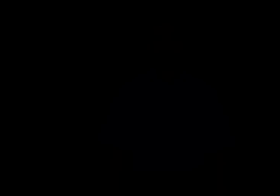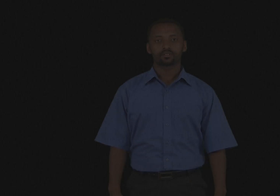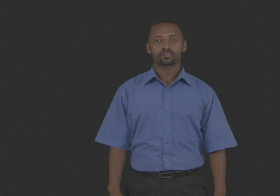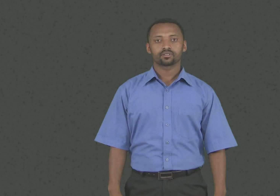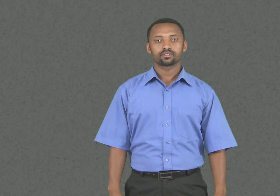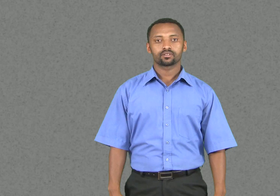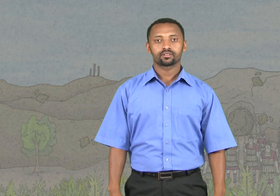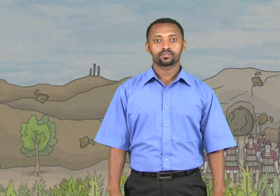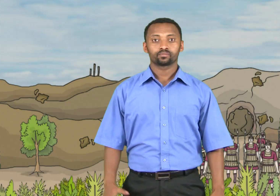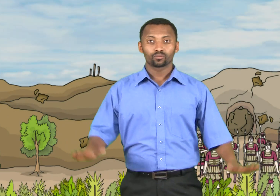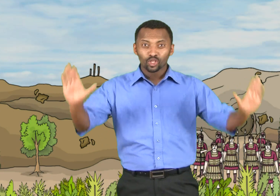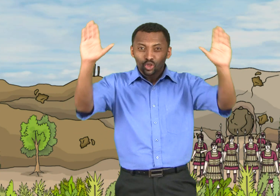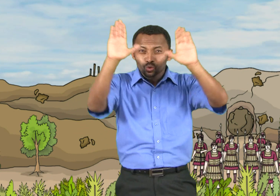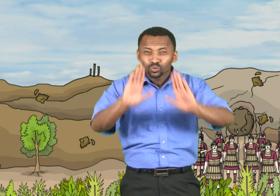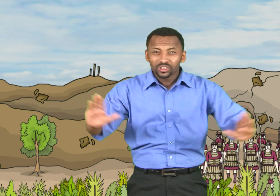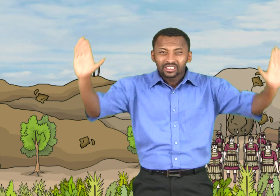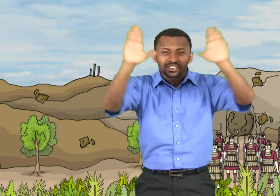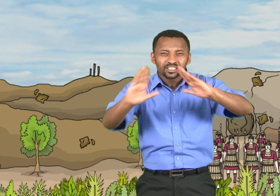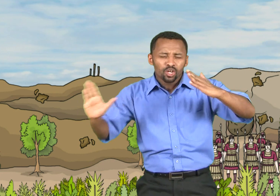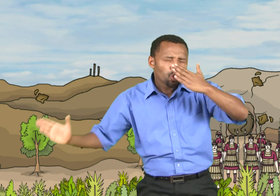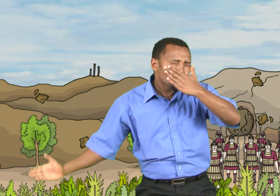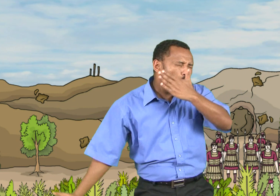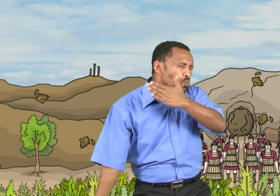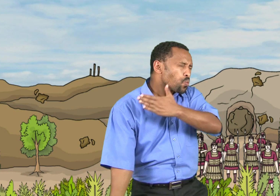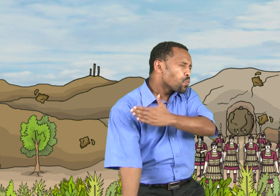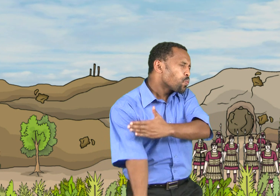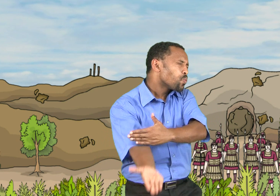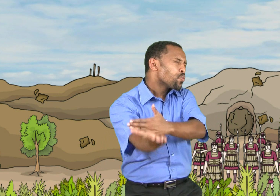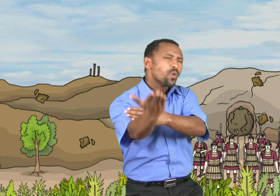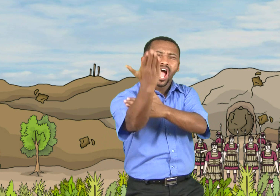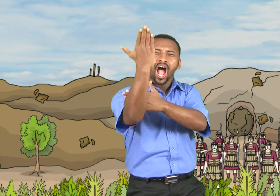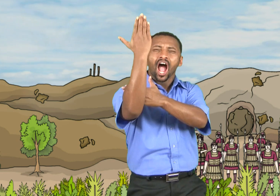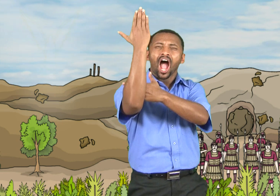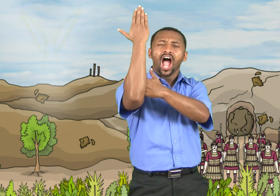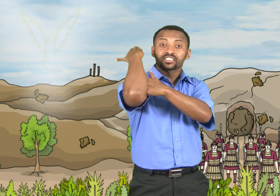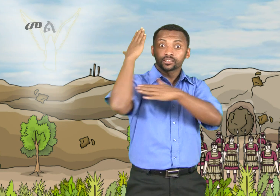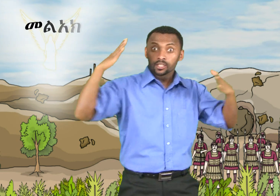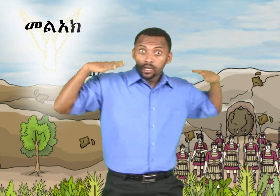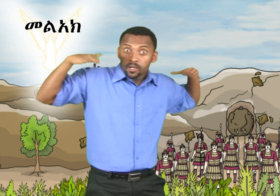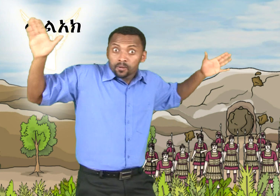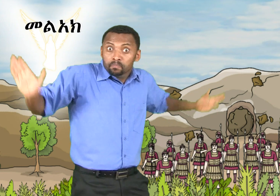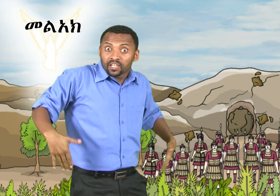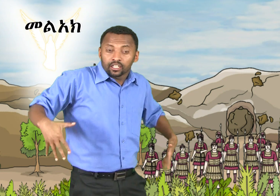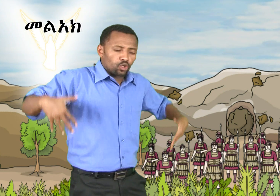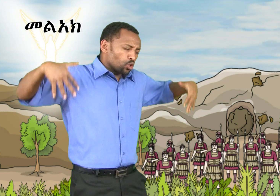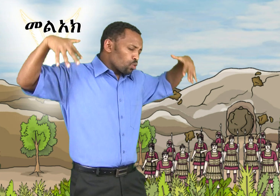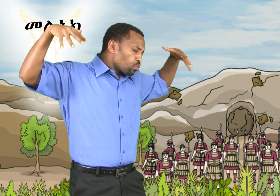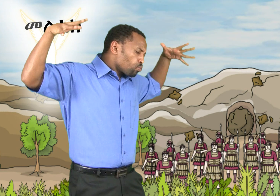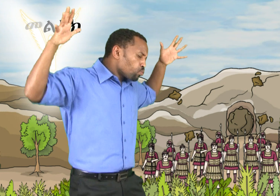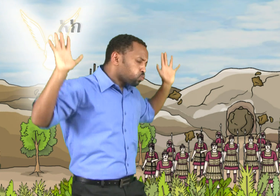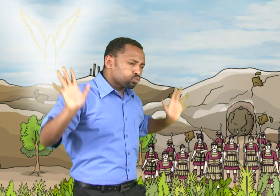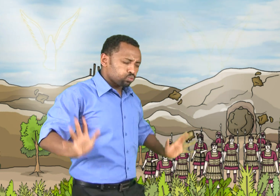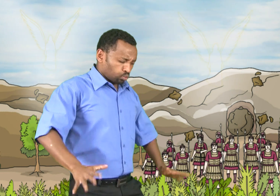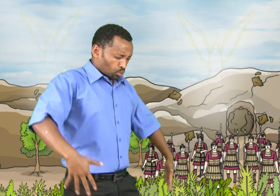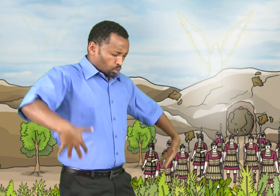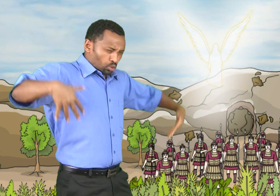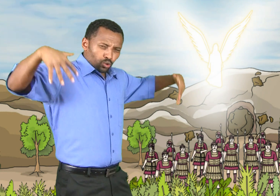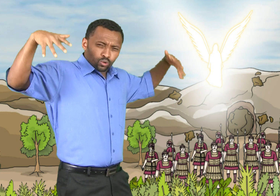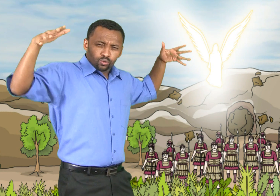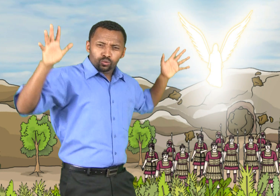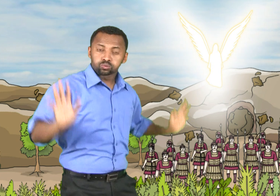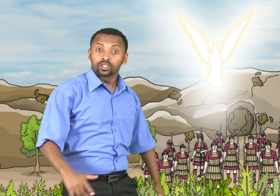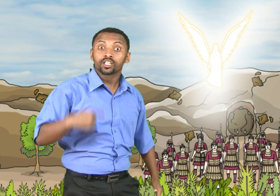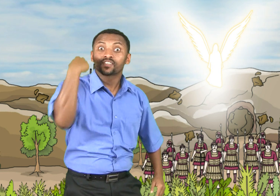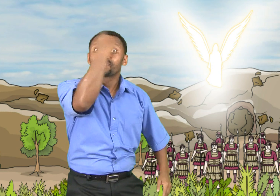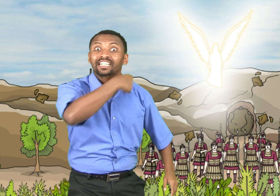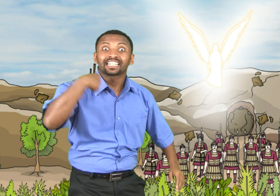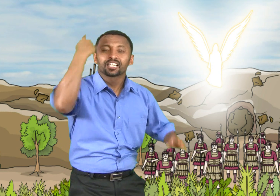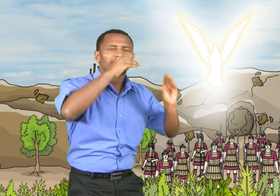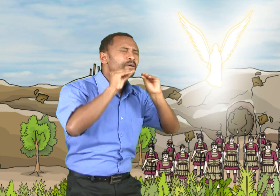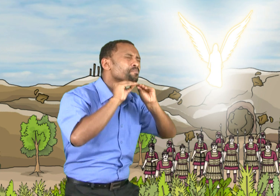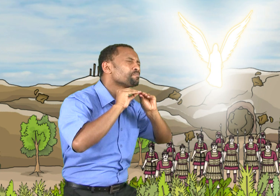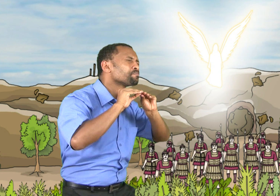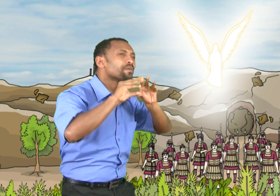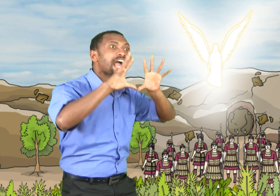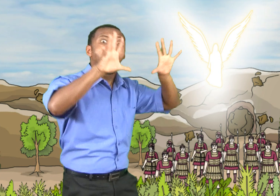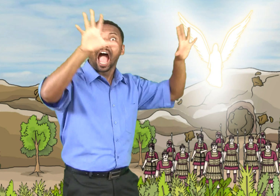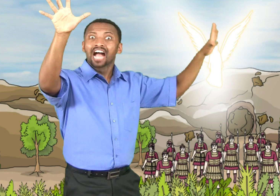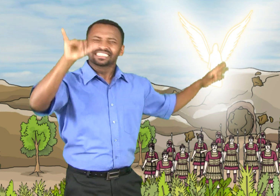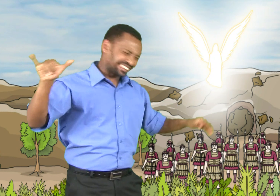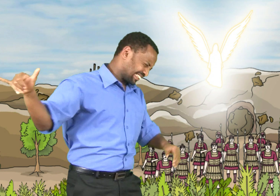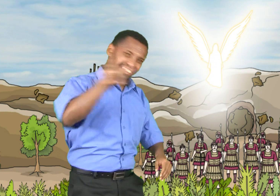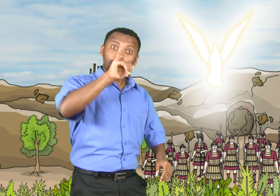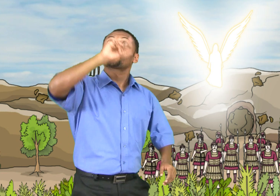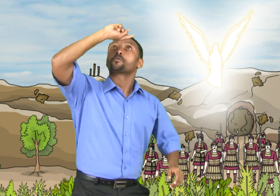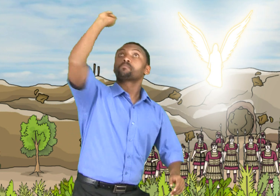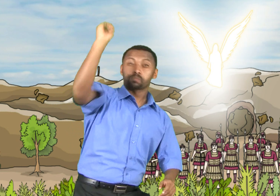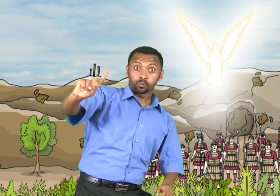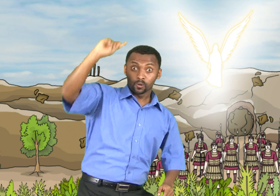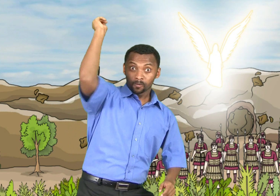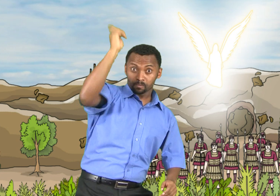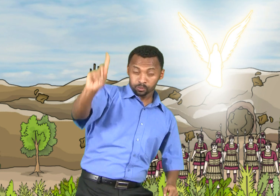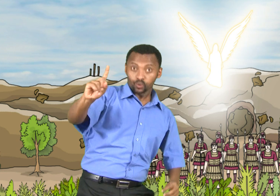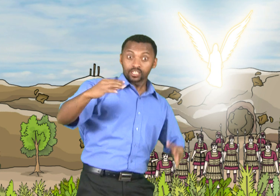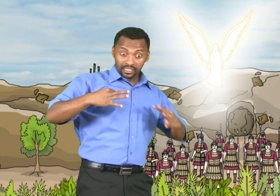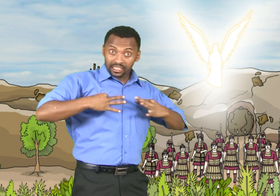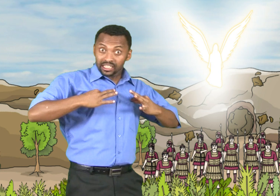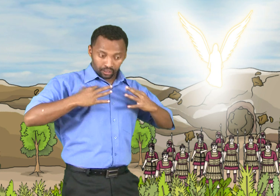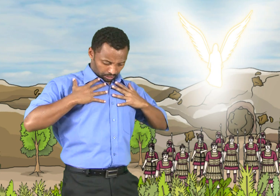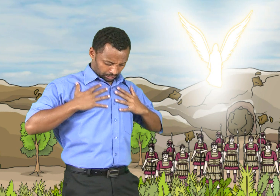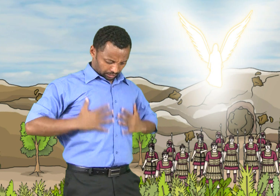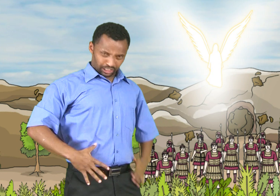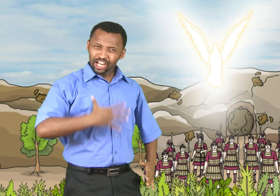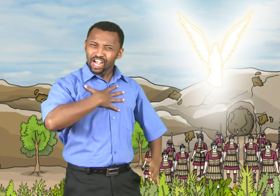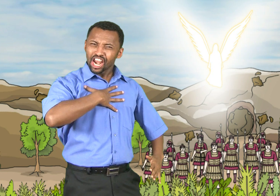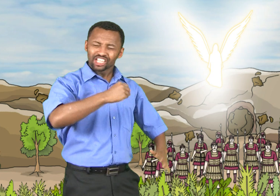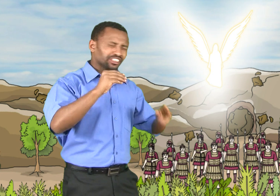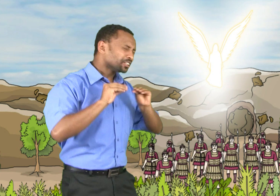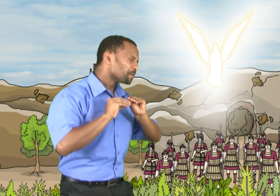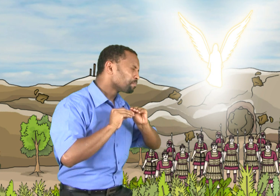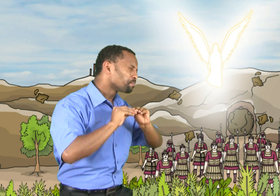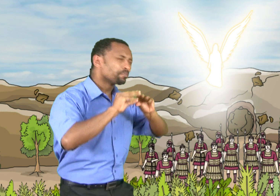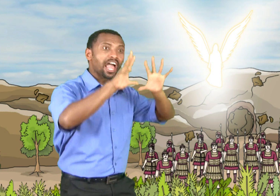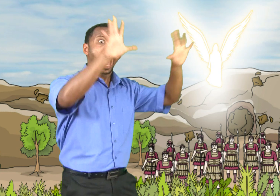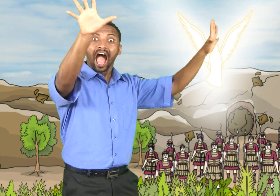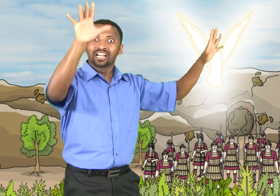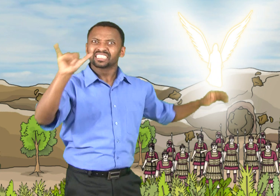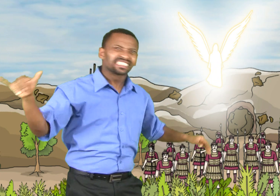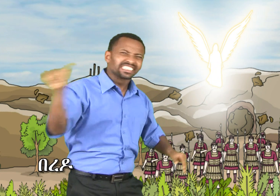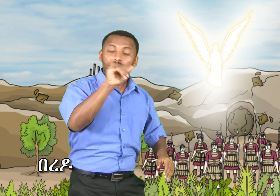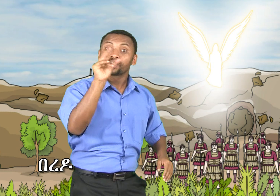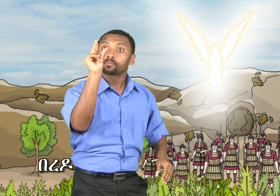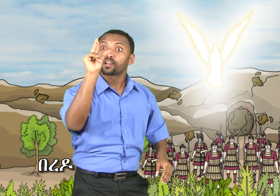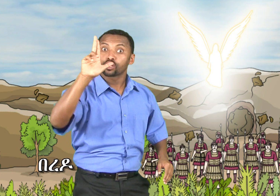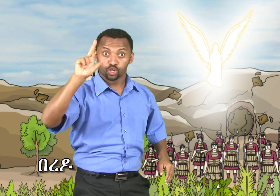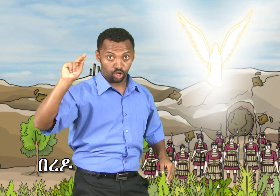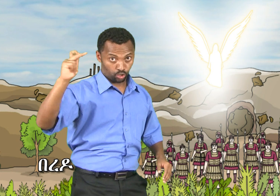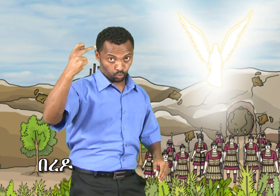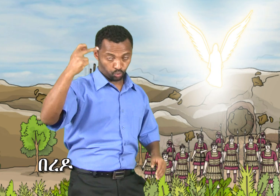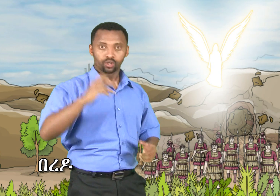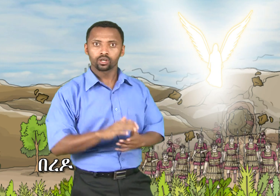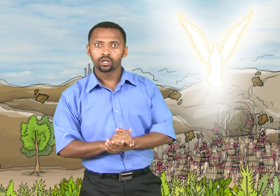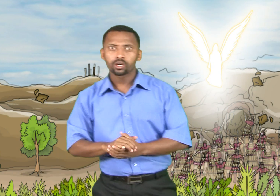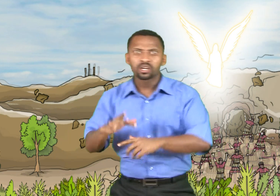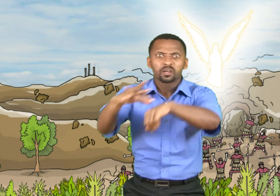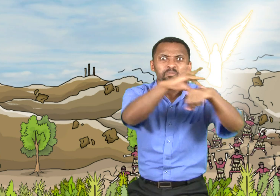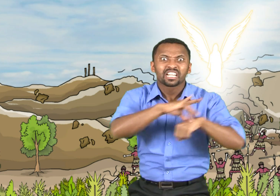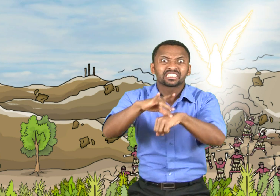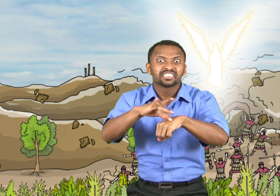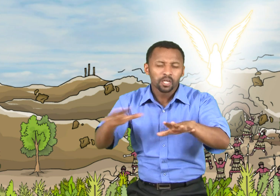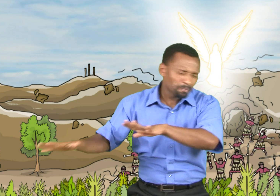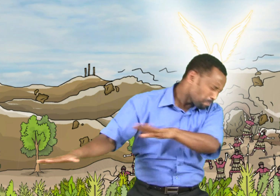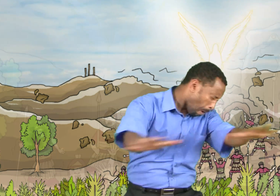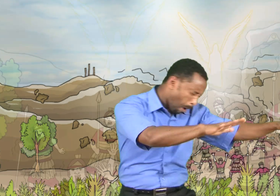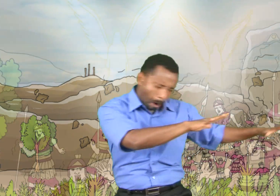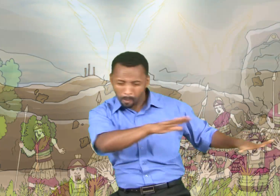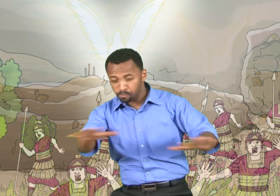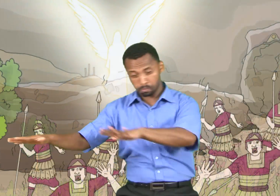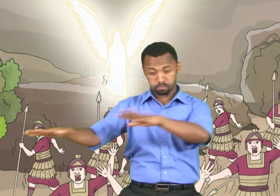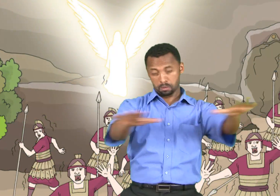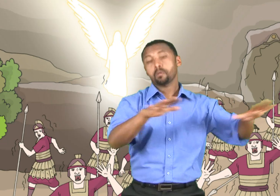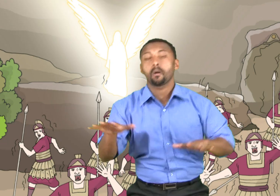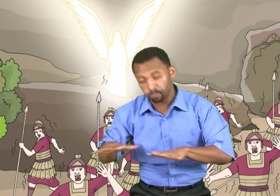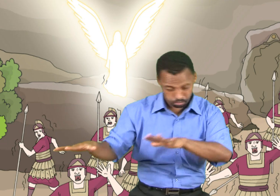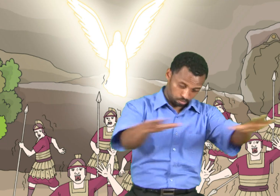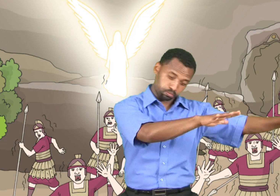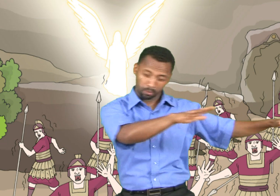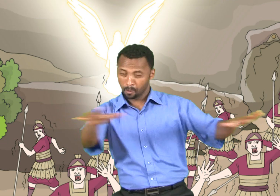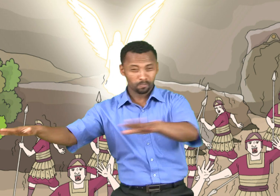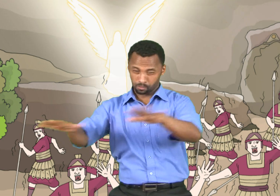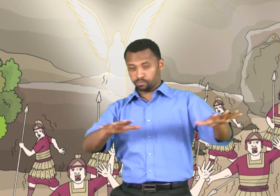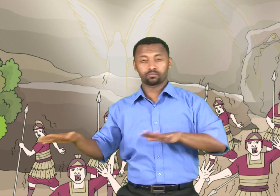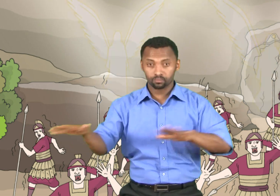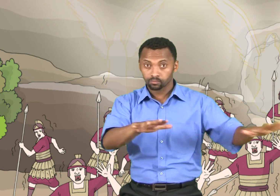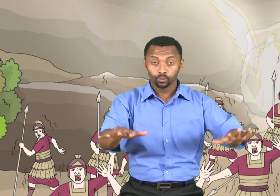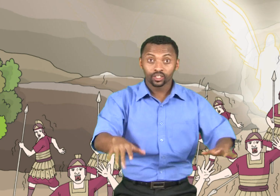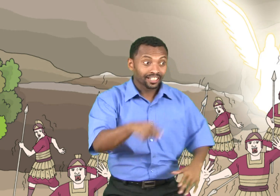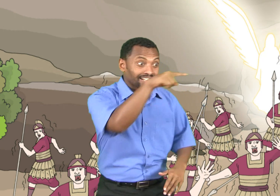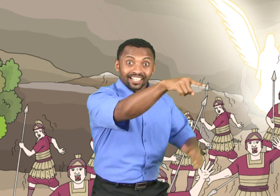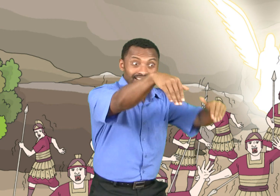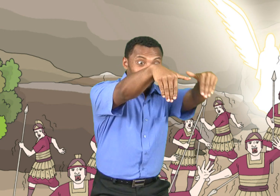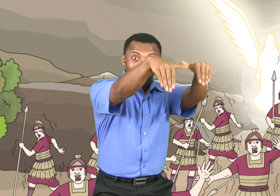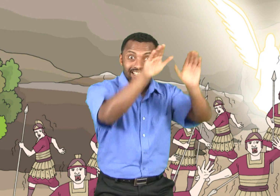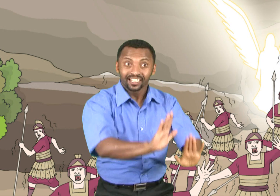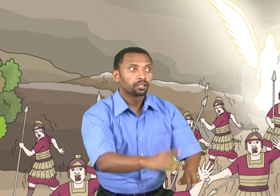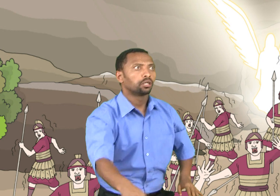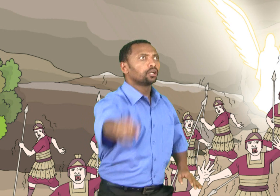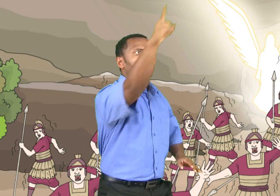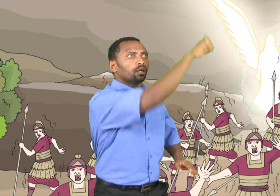Suddenly there was a great earthquake, for an angel of the Lord descended from heaven, rolled away the stone, and sat on it.